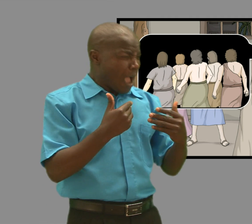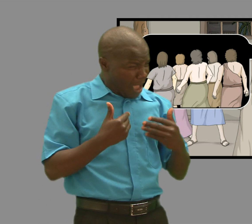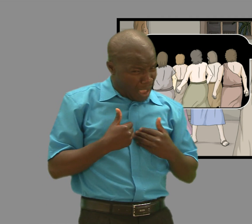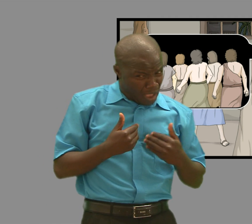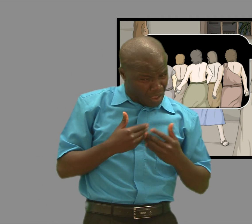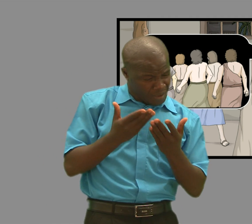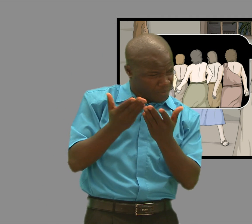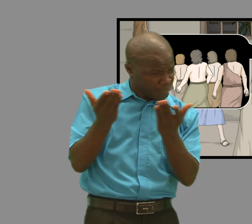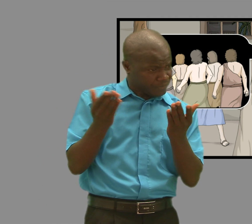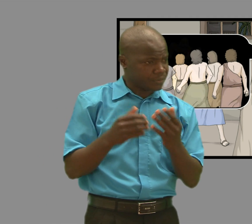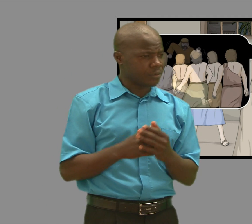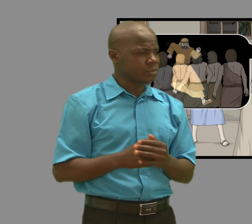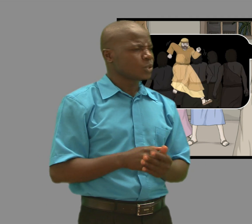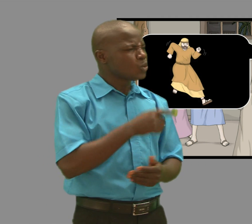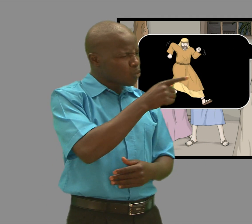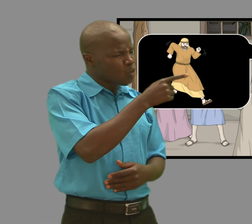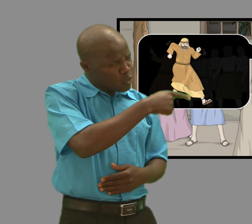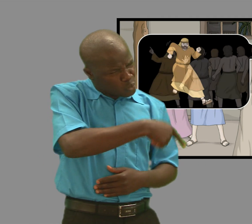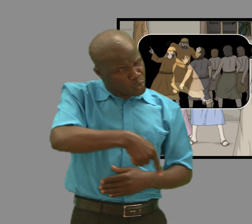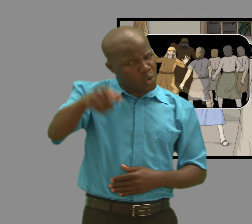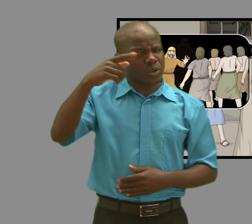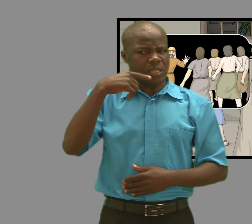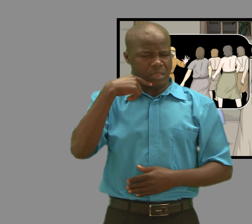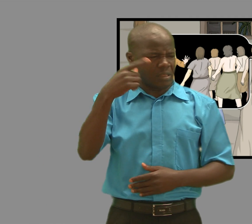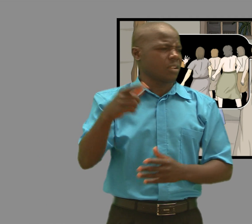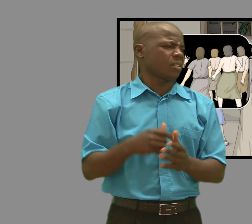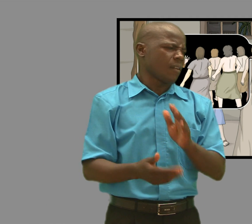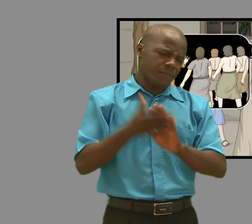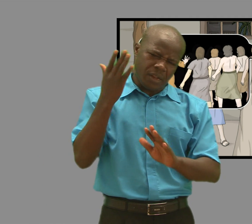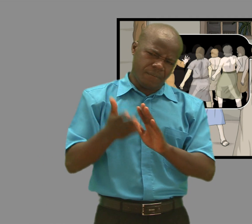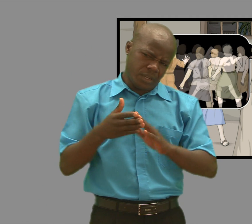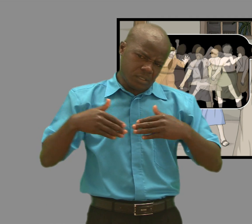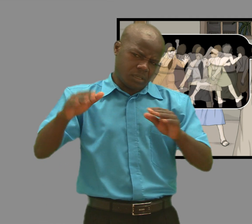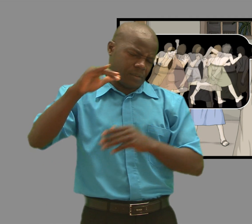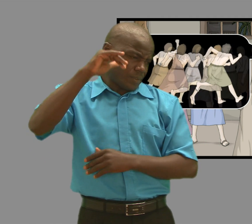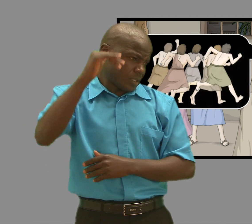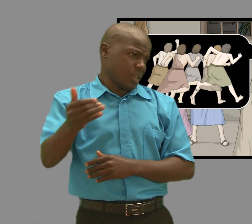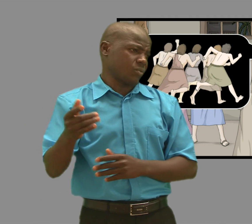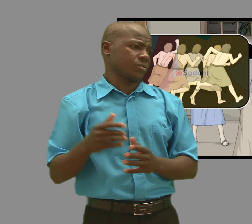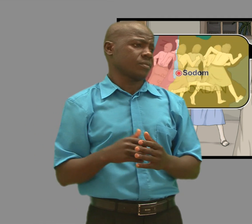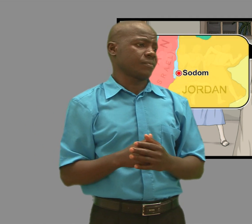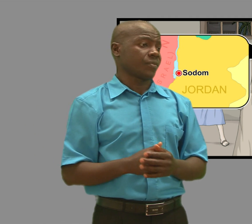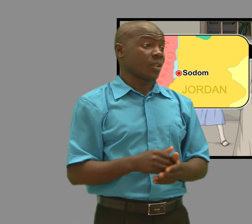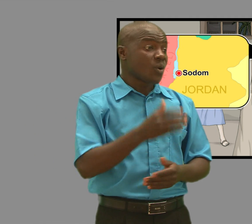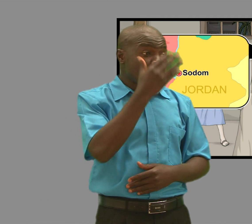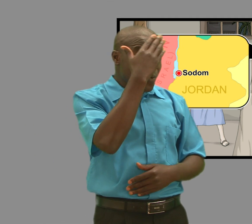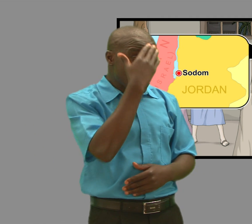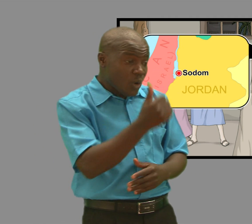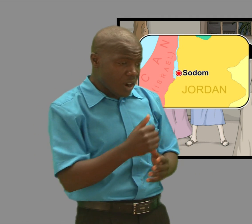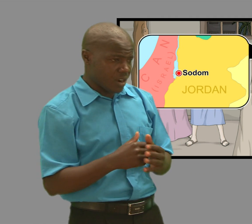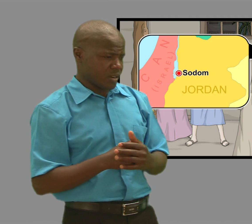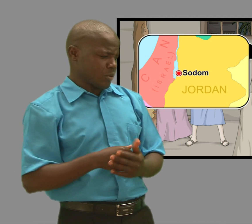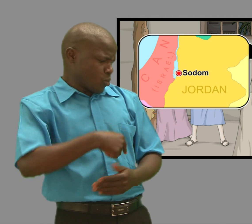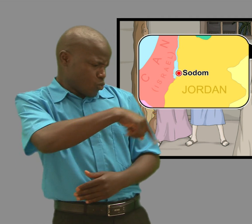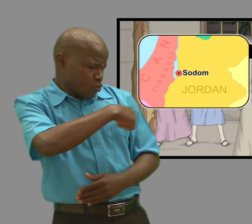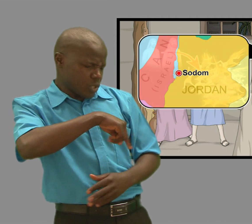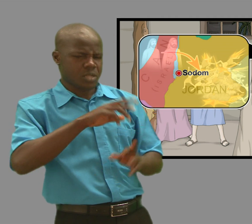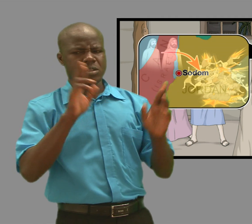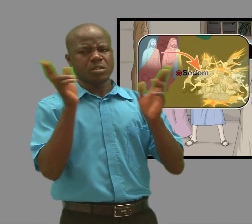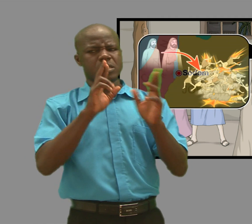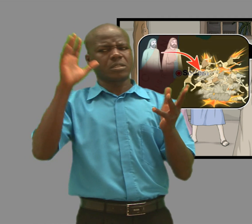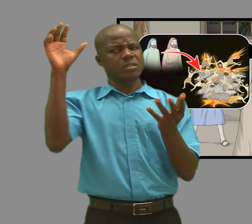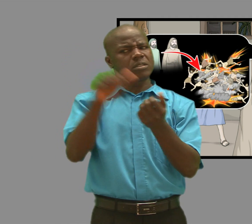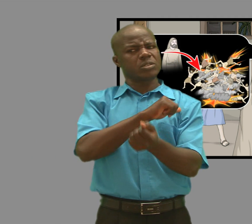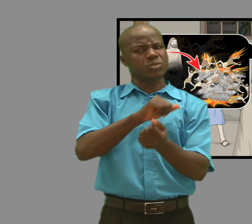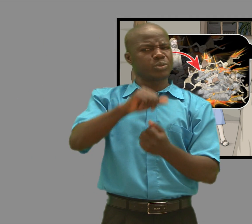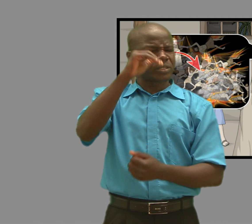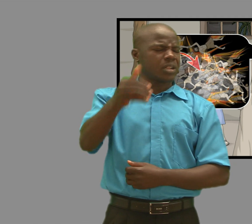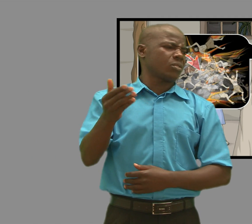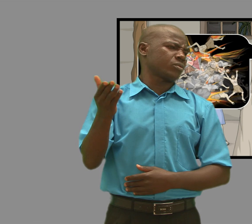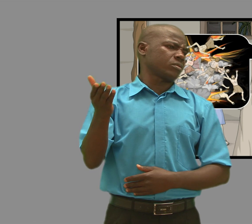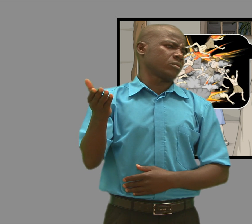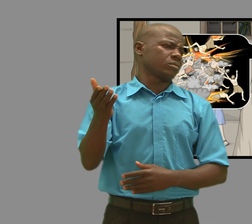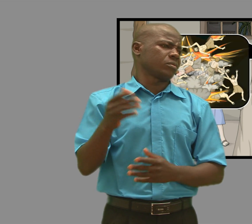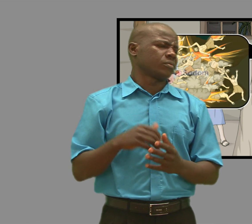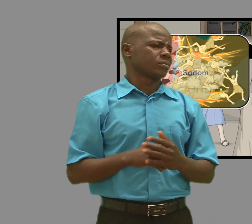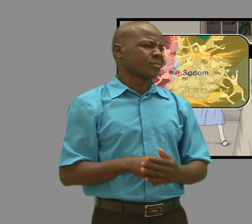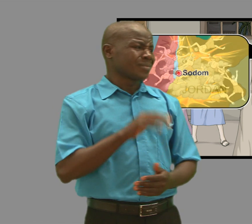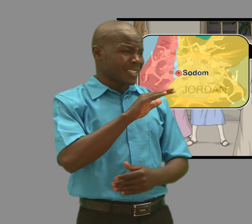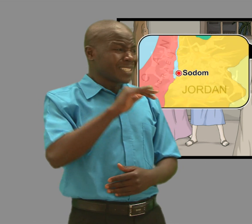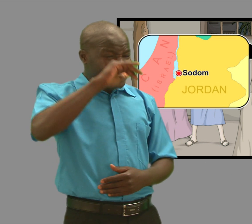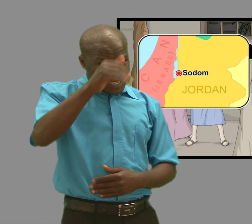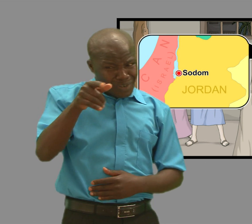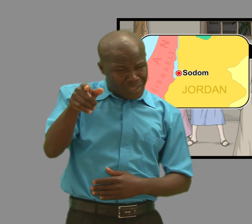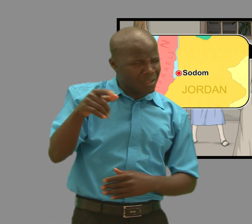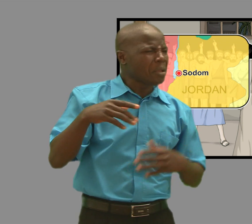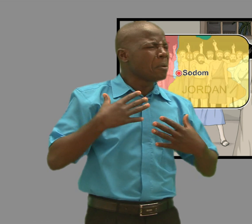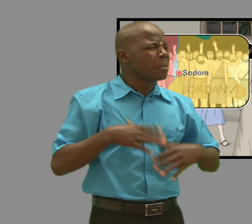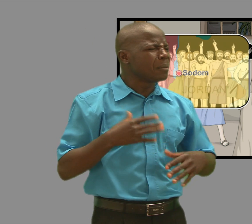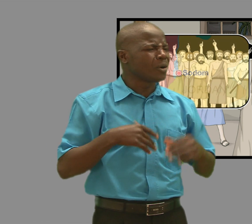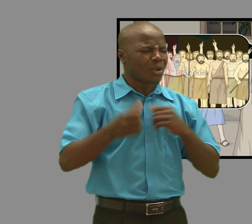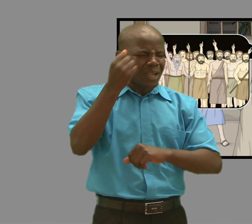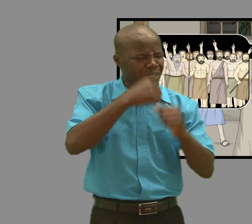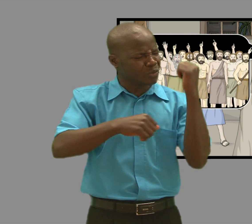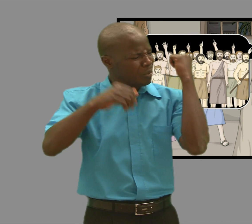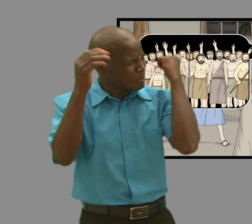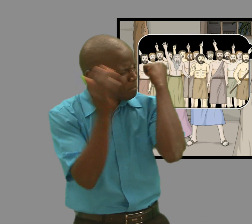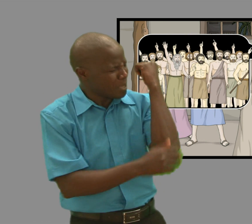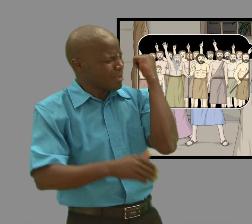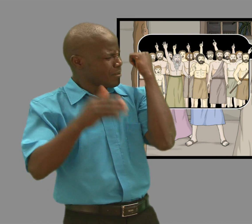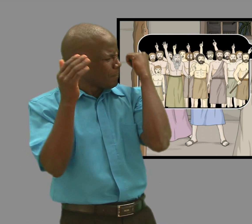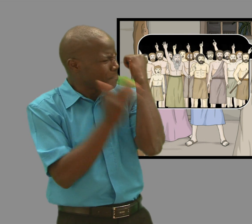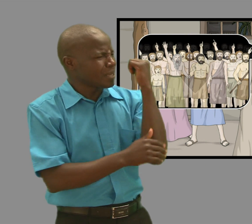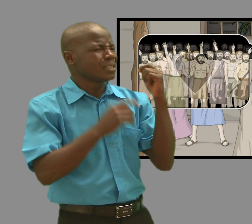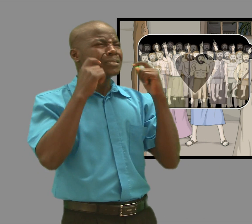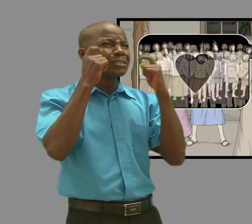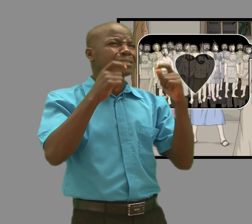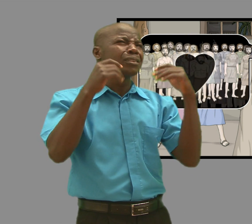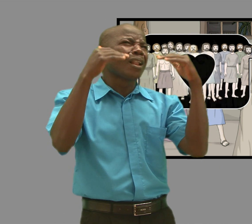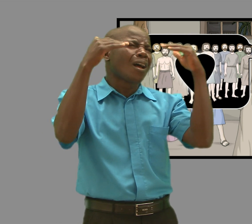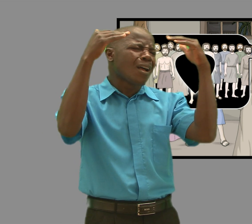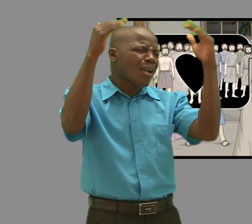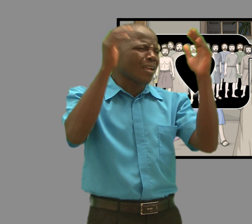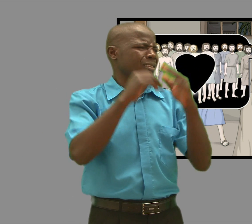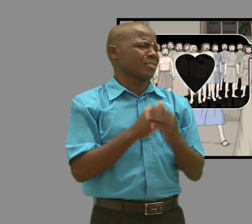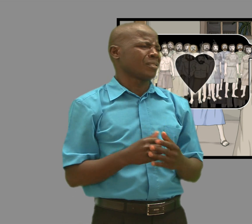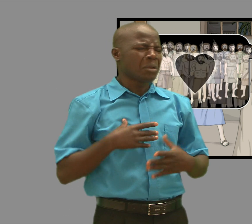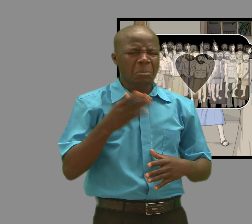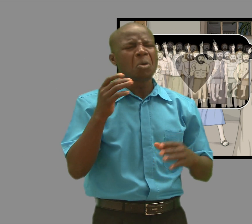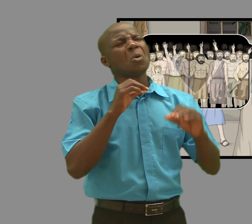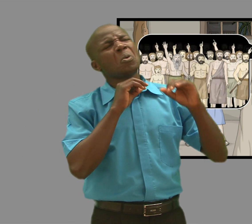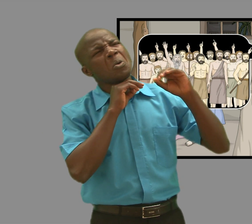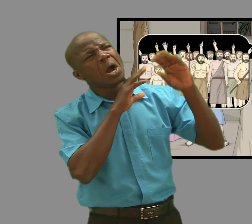Get them out of here, because we are about to destroy this place.